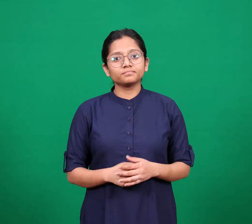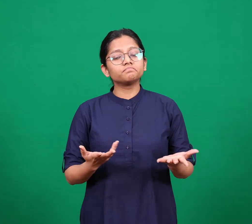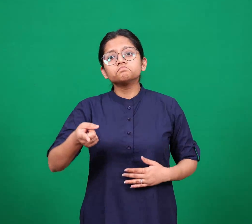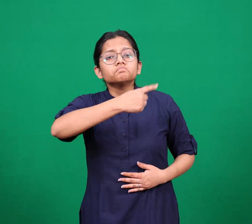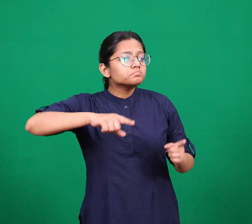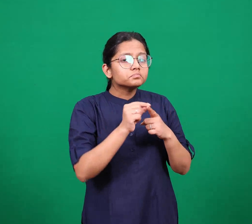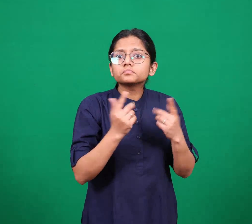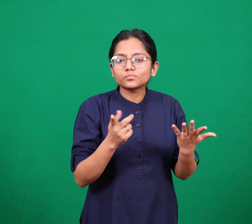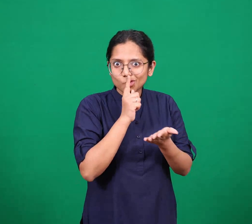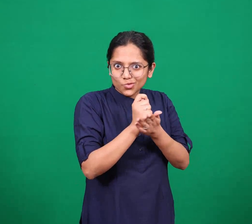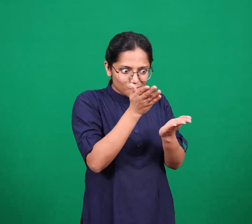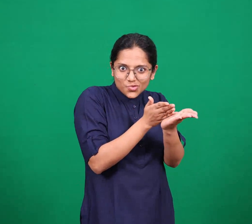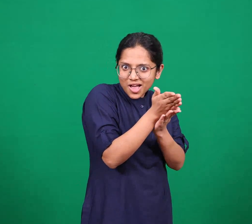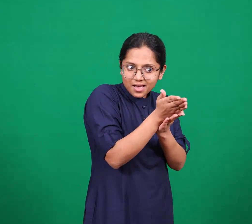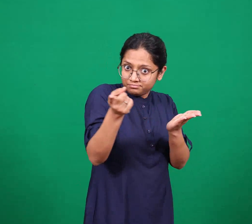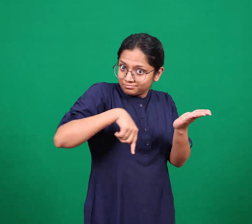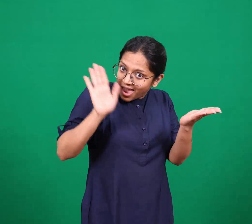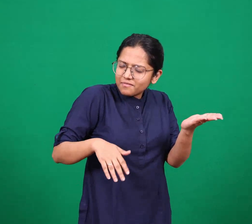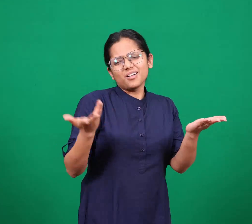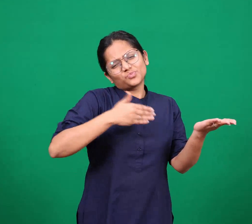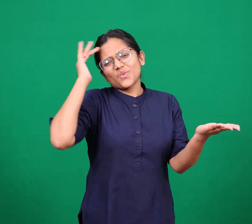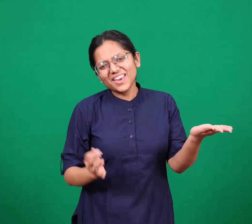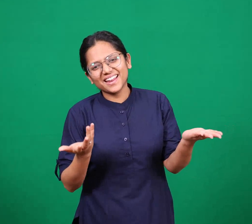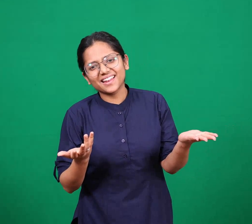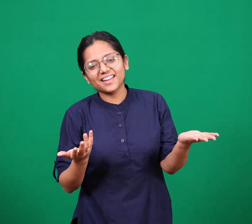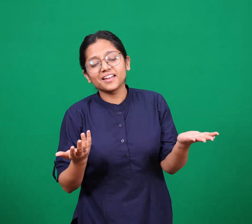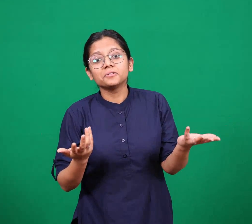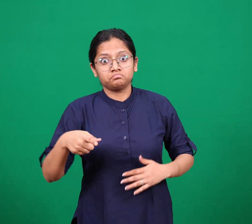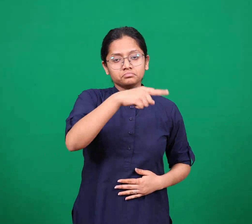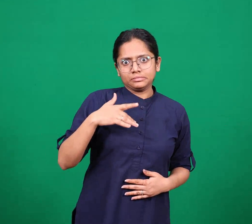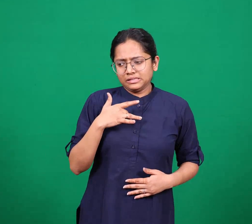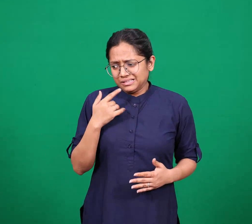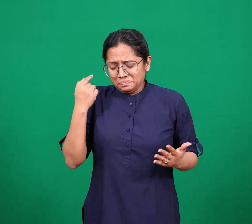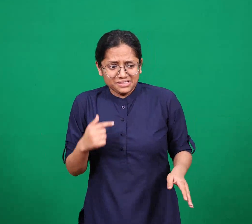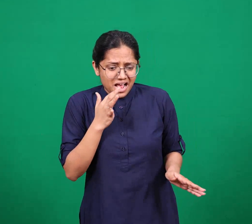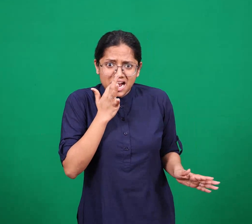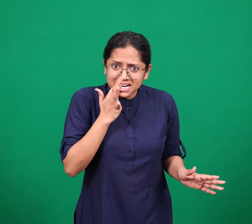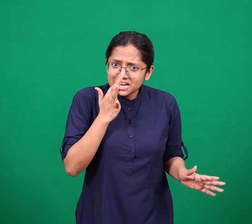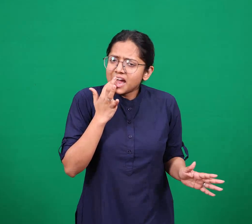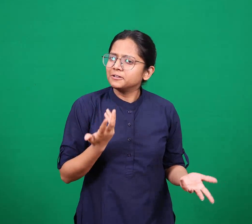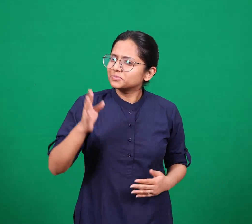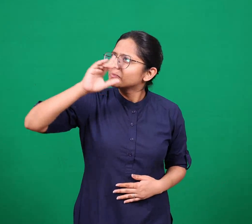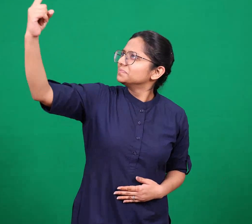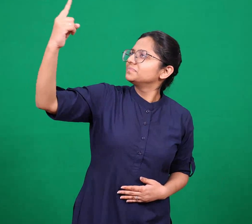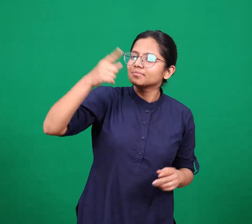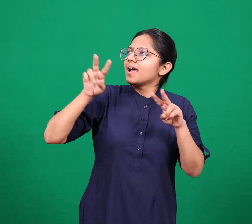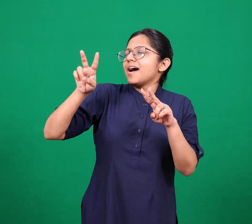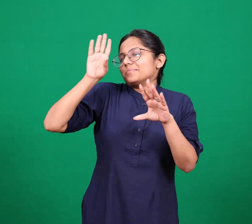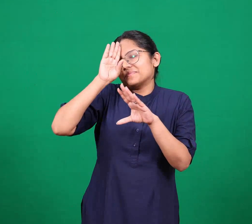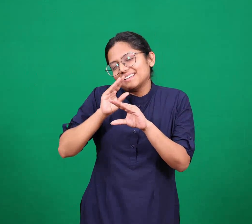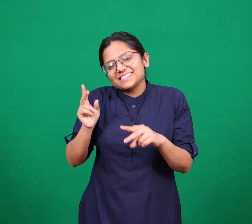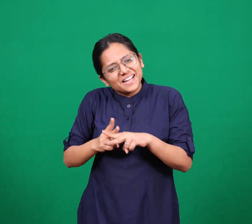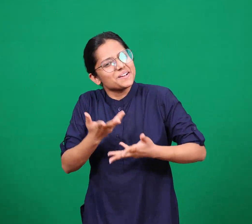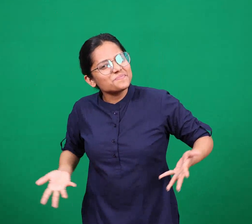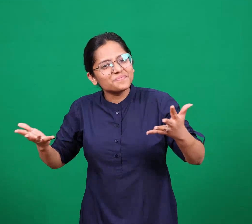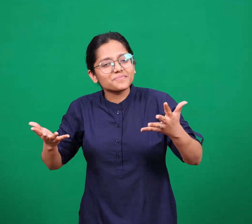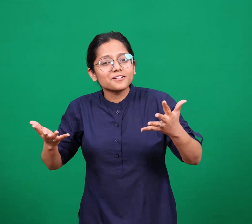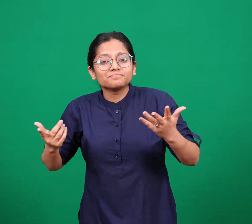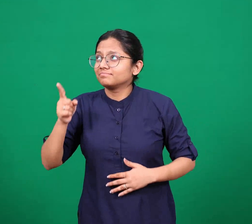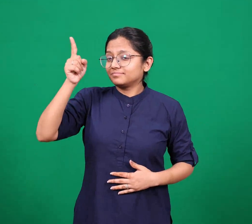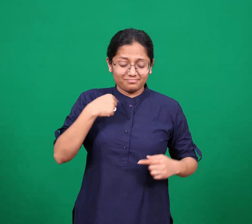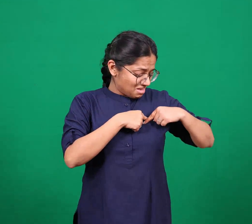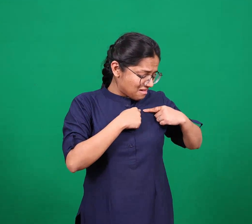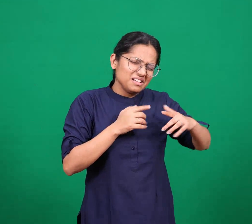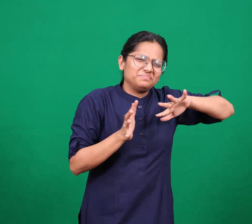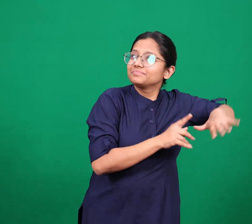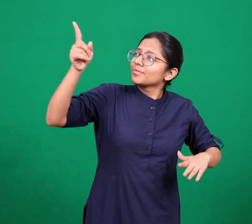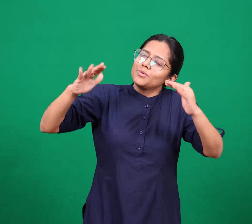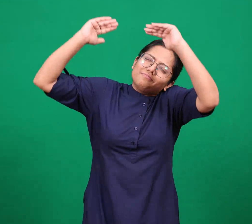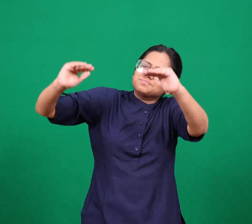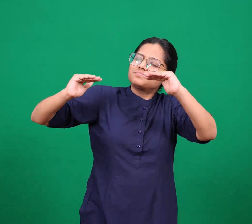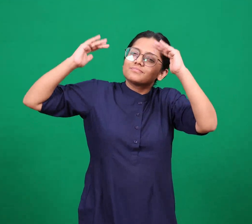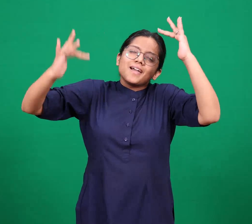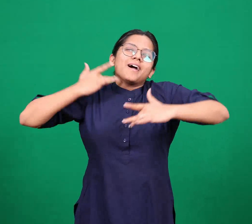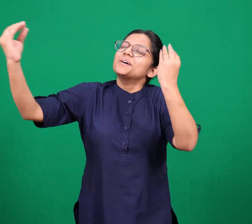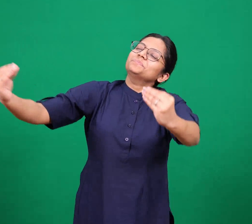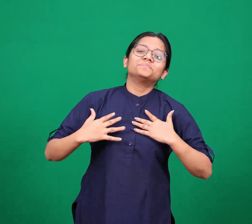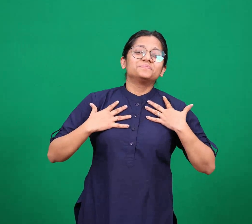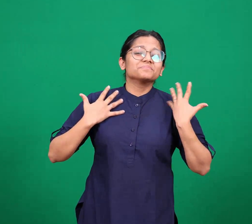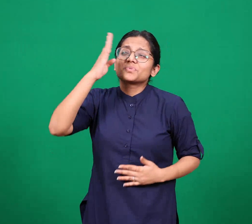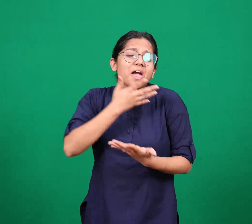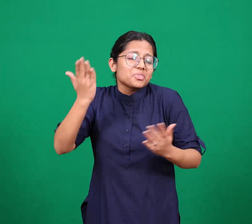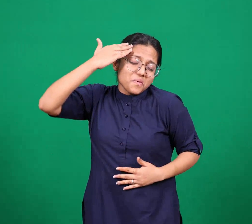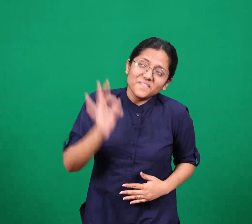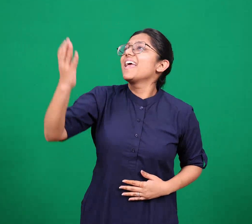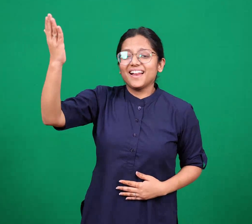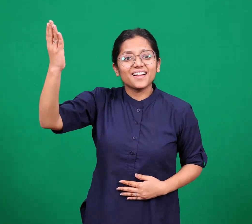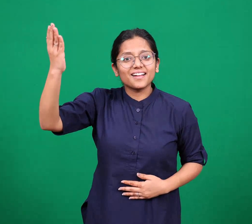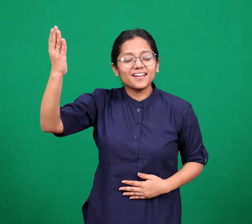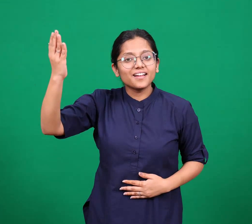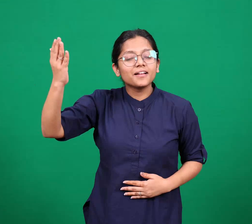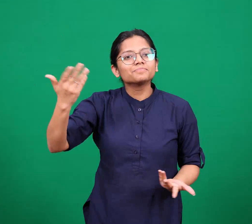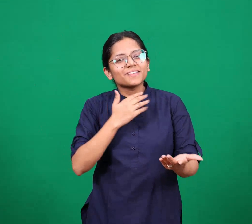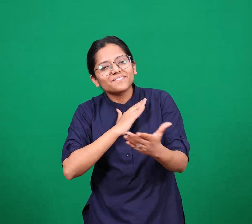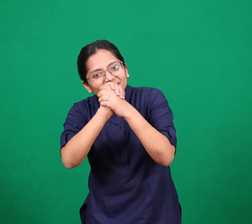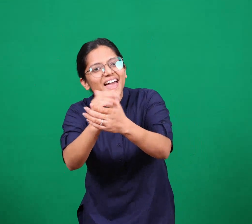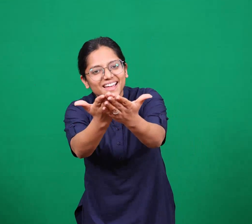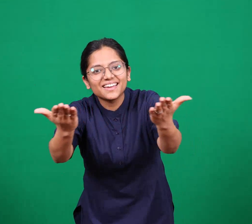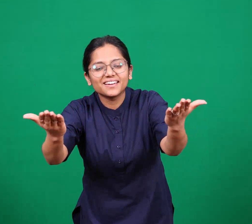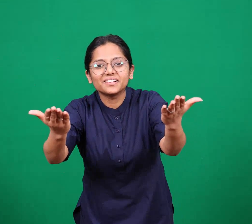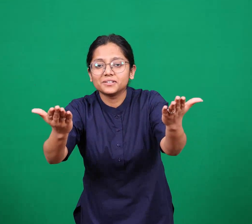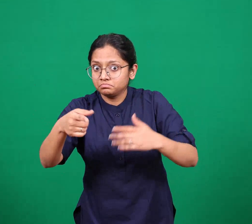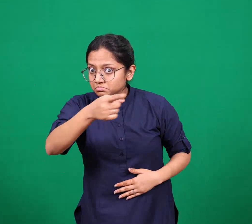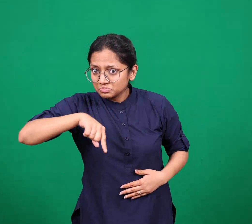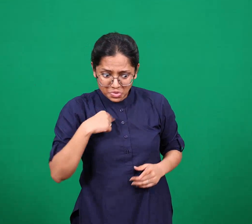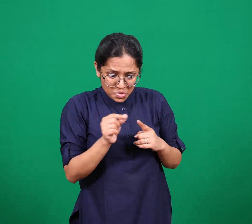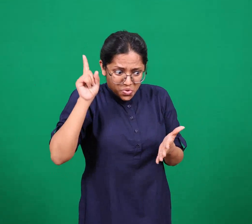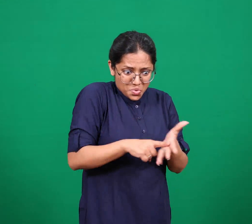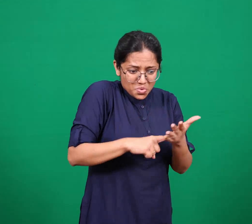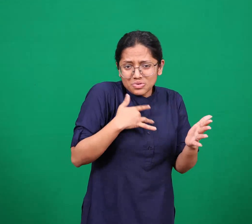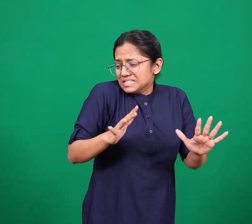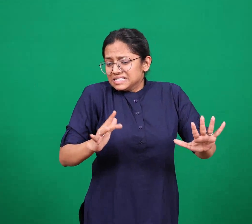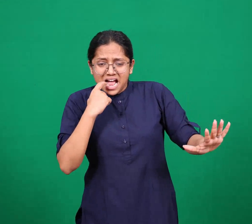And by this we will know that we belong to the truth, and will assure our hearts in His presence: Even if our hearts condemn us, God is greater than our hearts, and He knows all things.